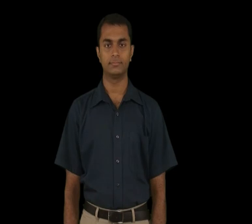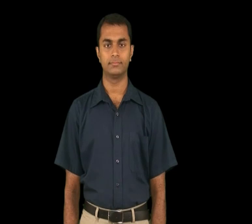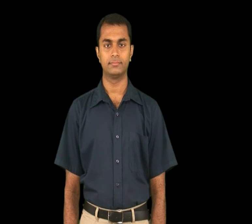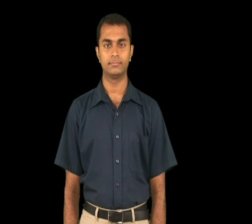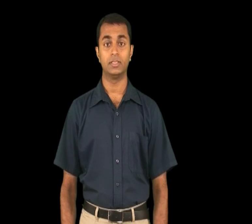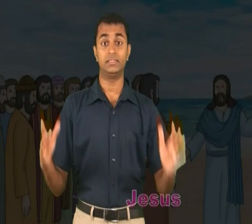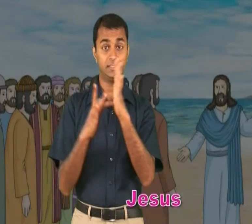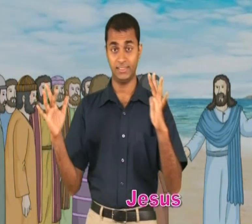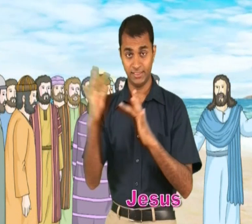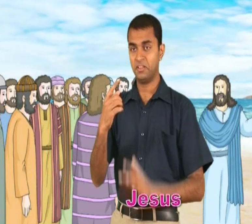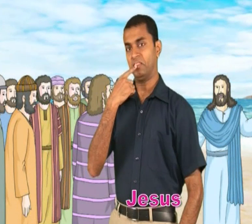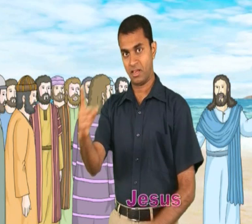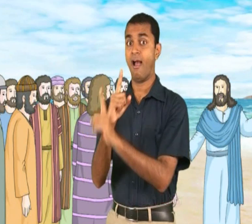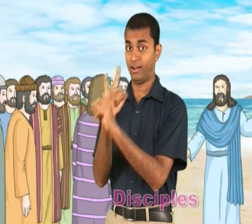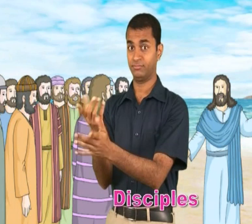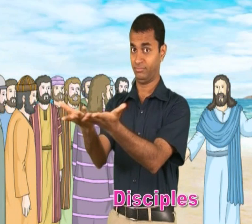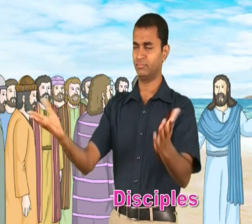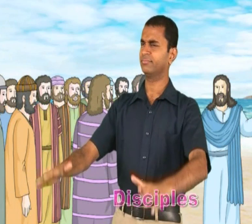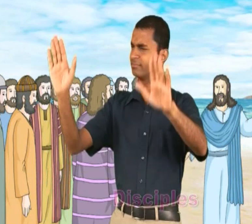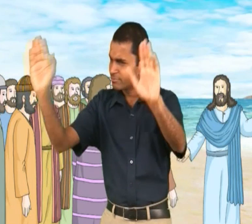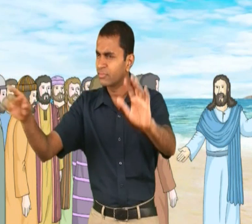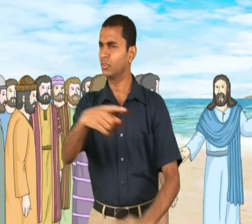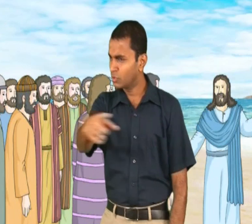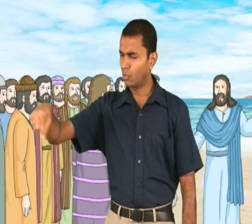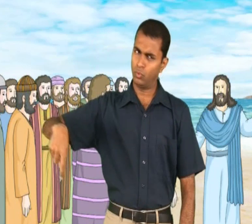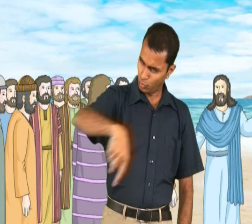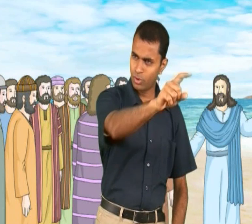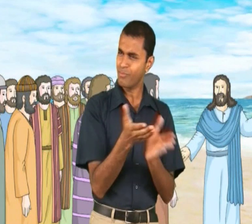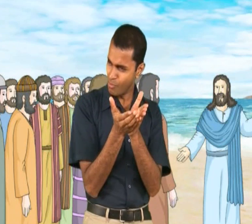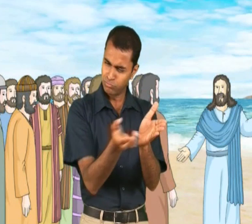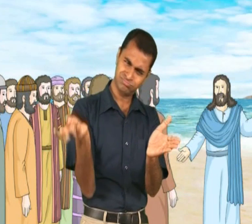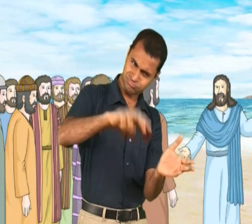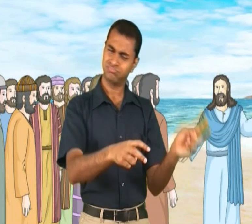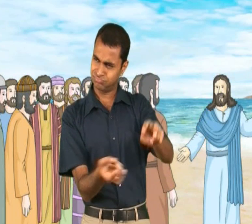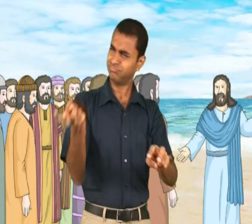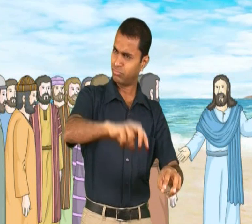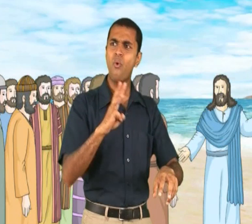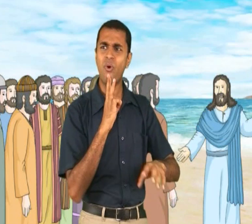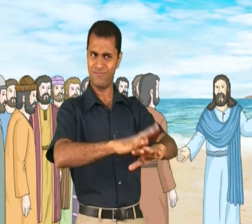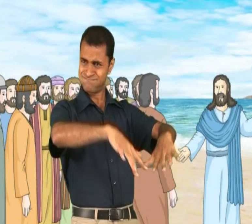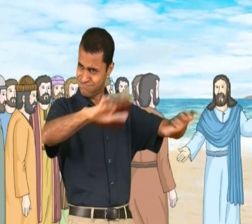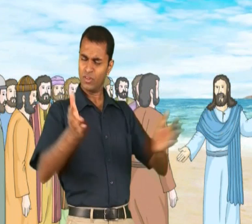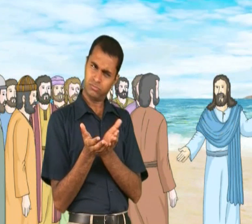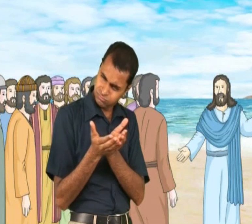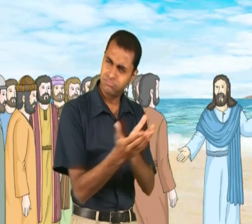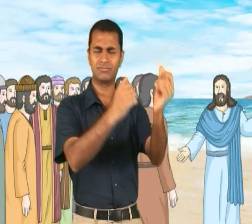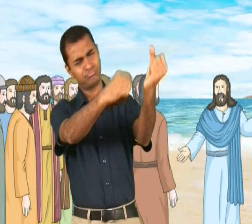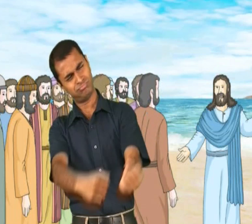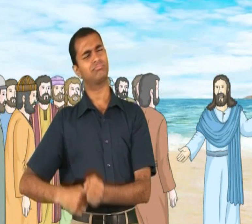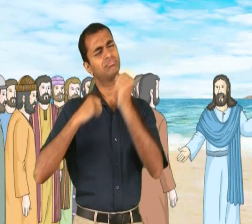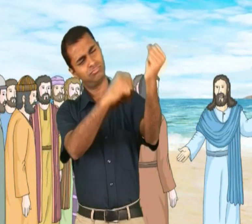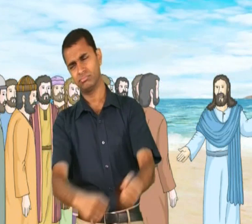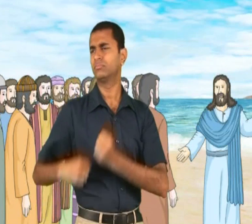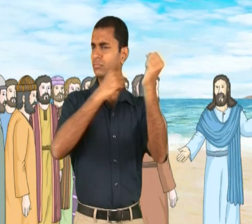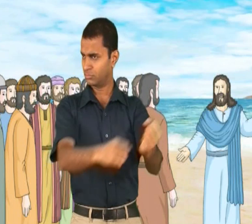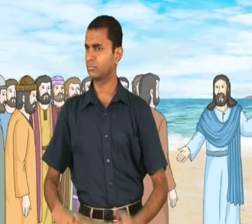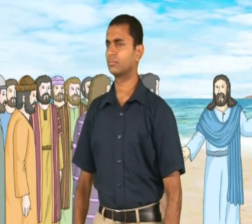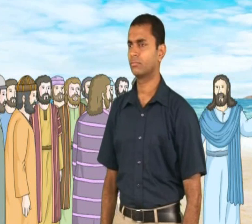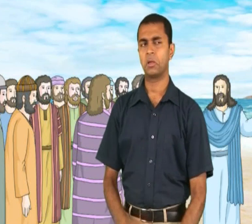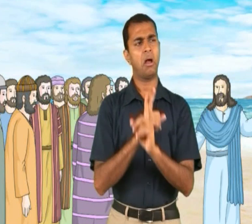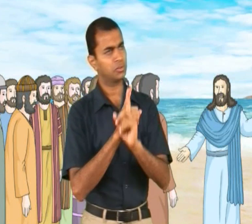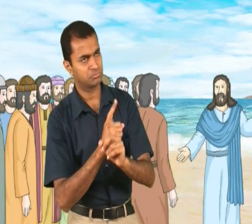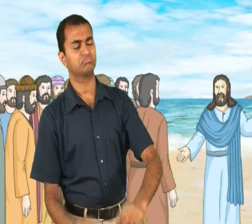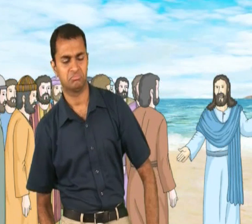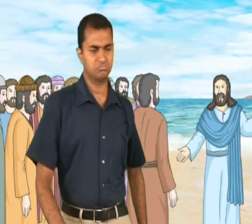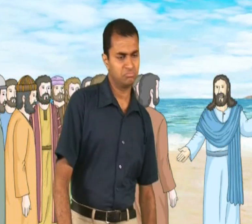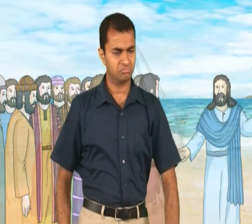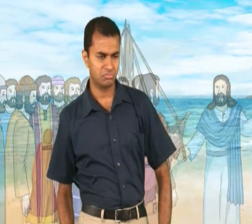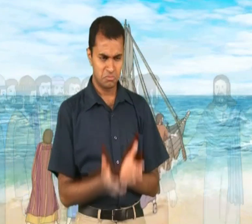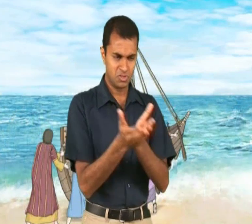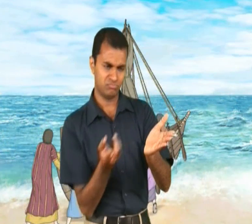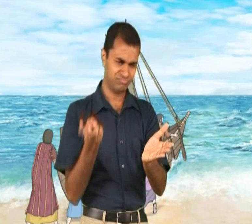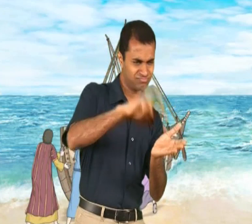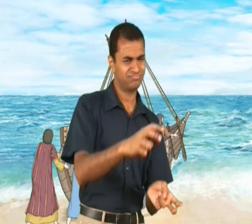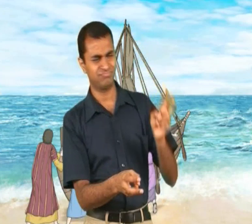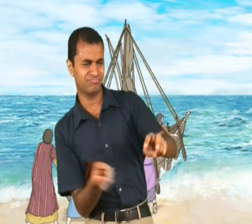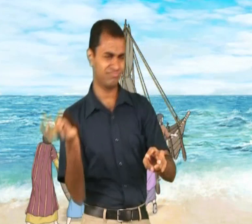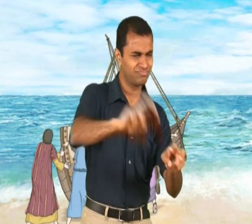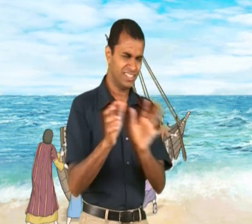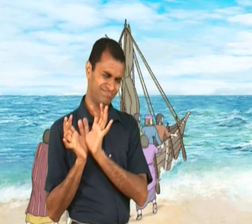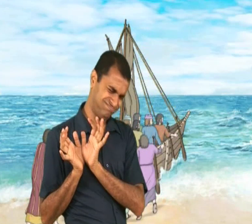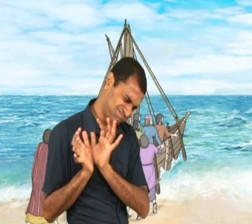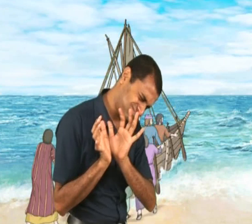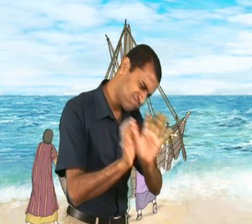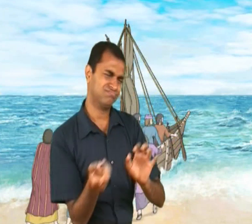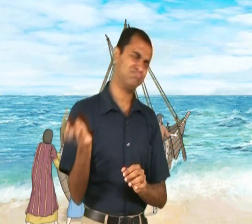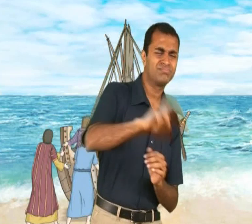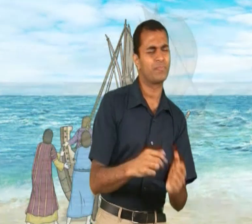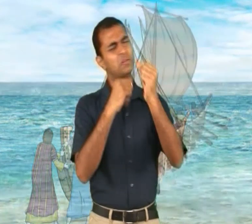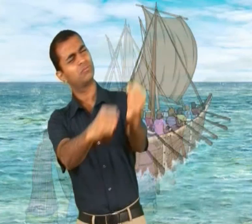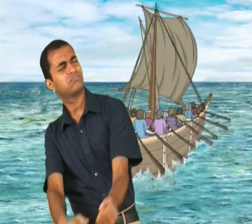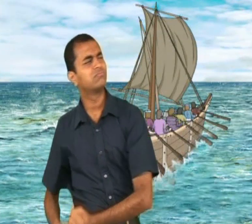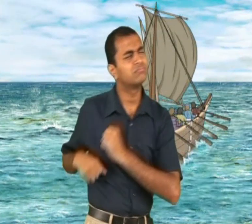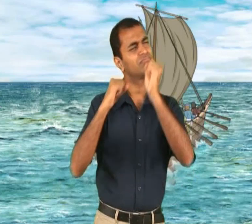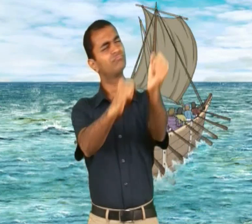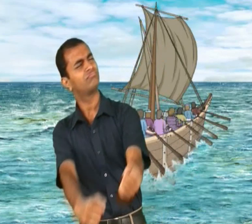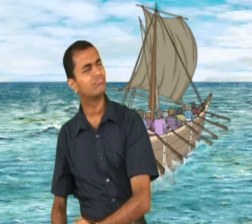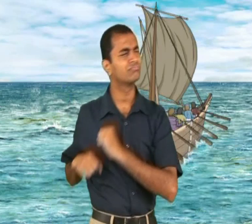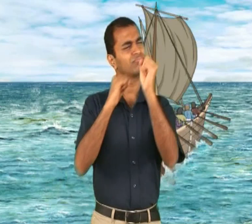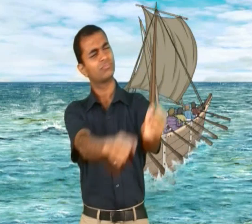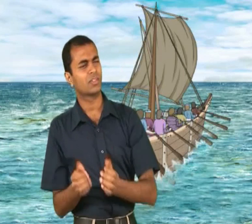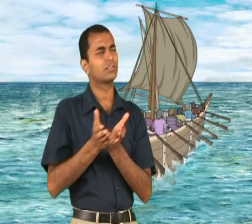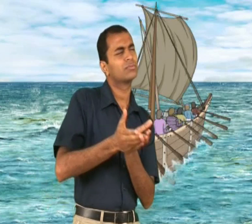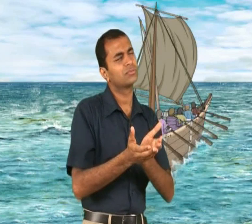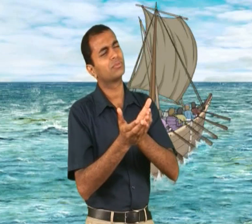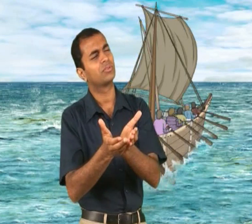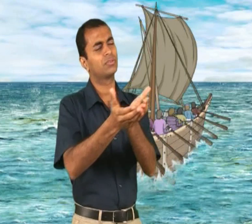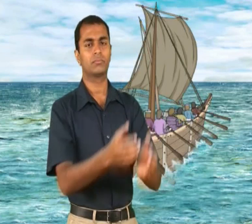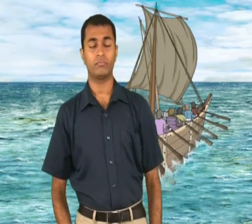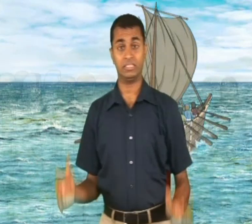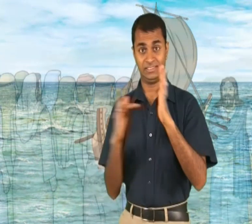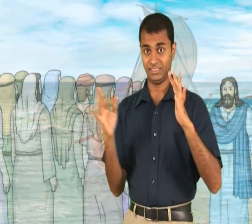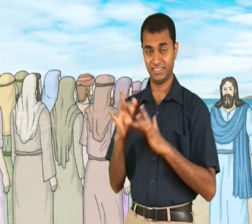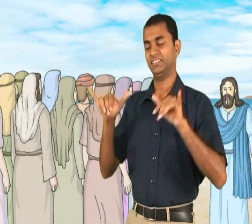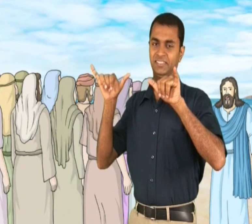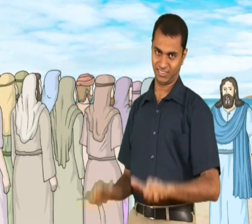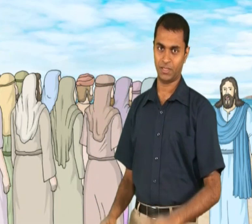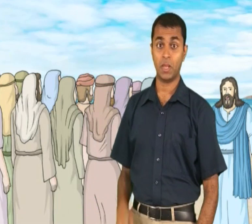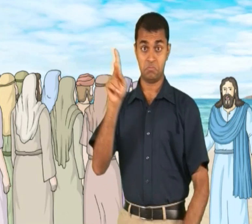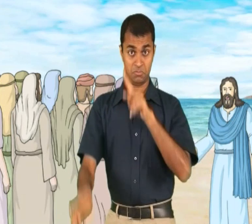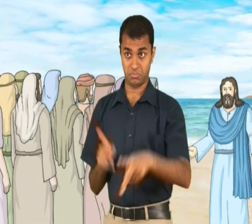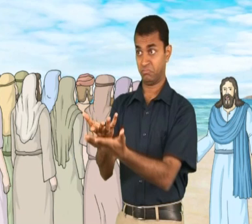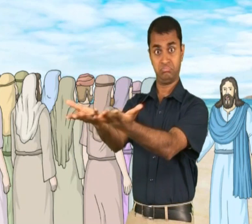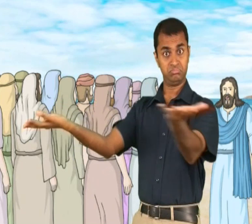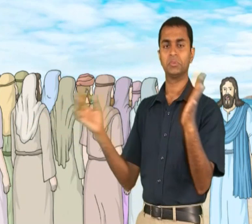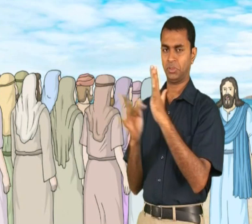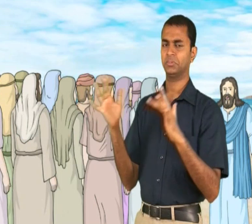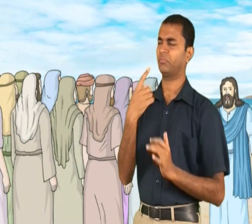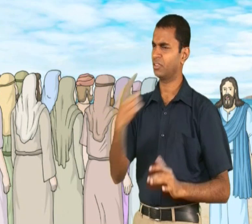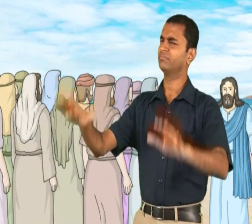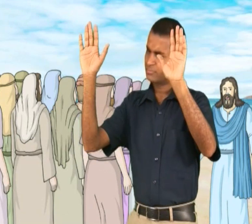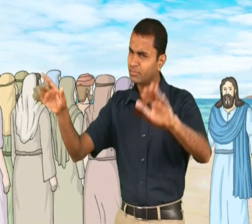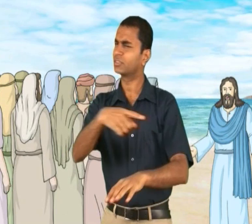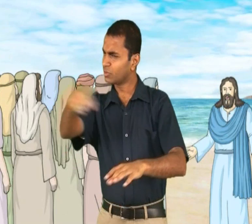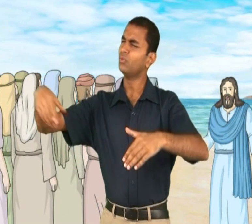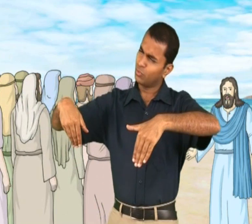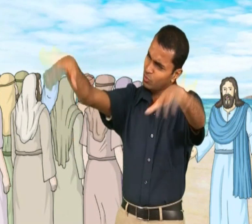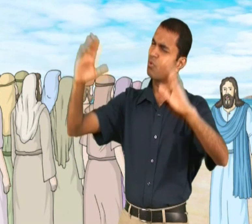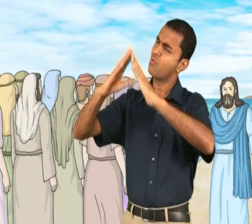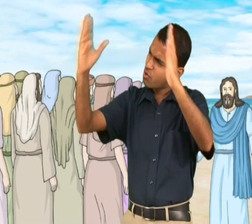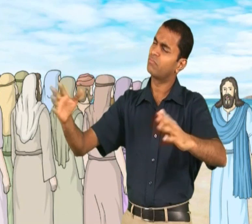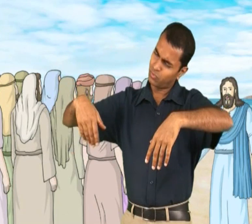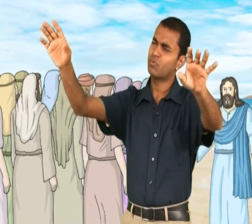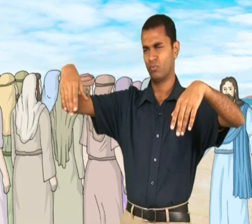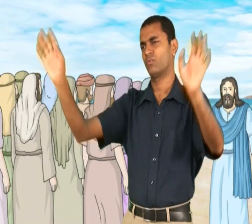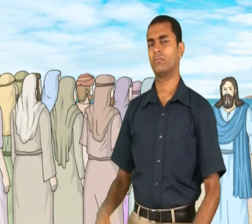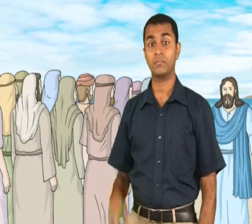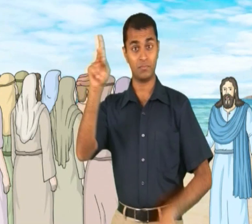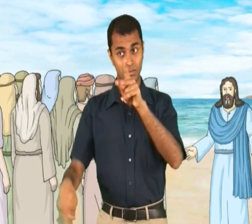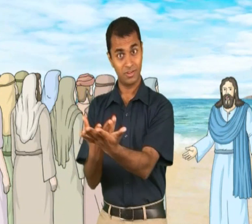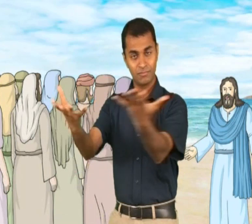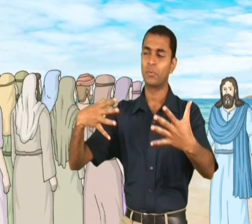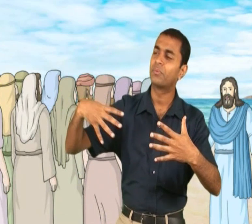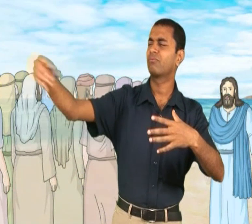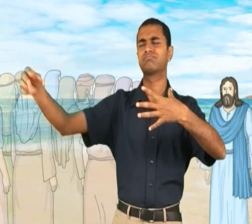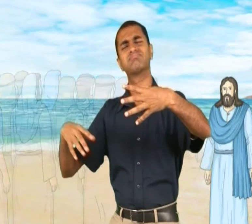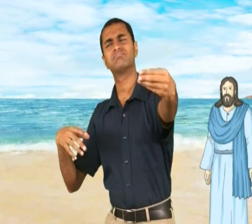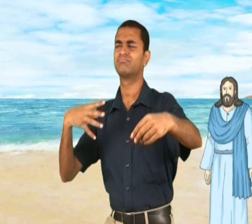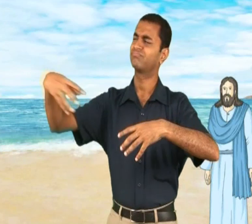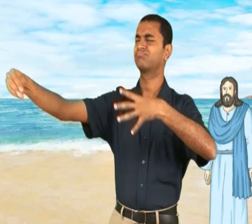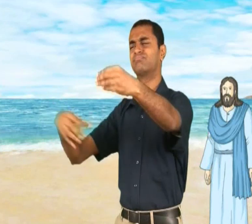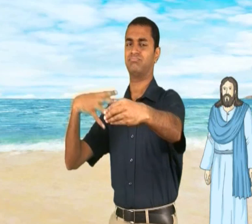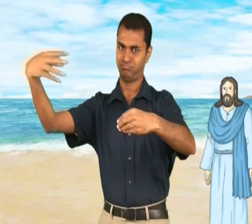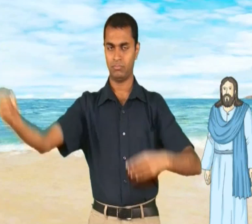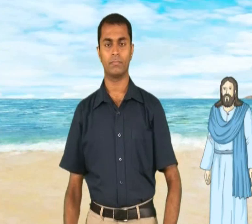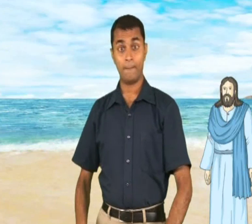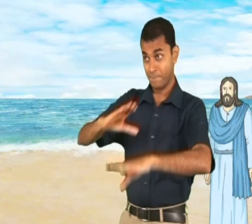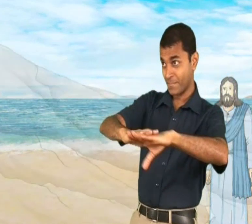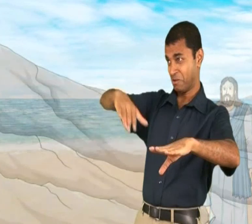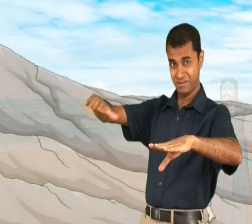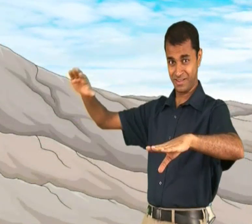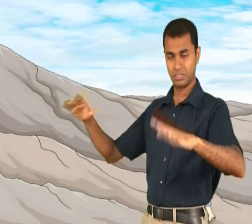Immediately Jesus made the disciples get into the boat and go on ahead of Him to the other side, while He dismissed the crowds.